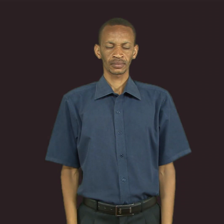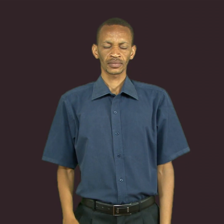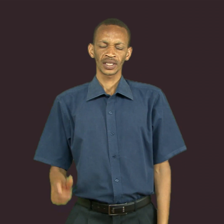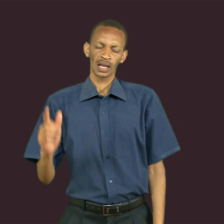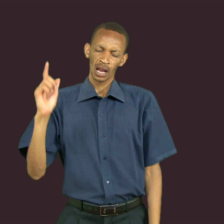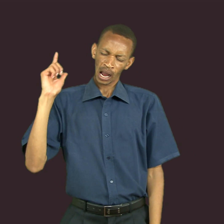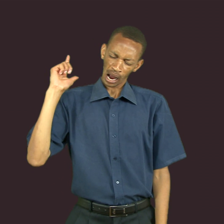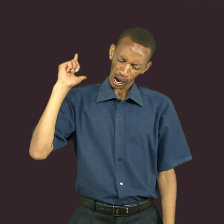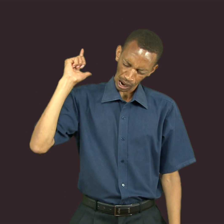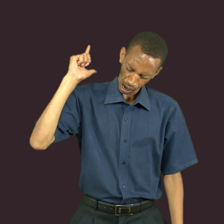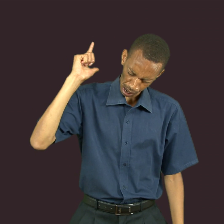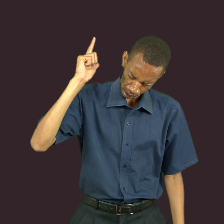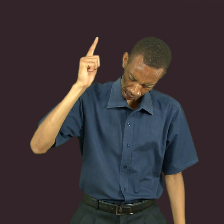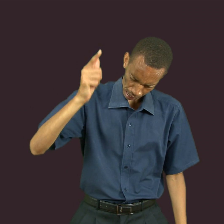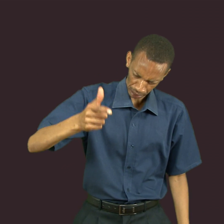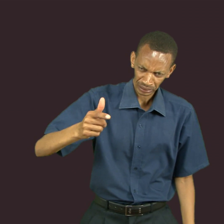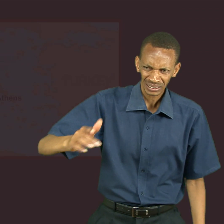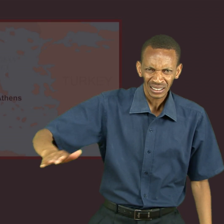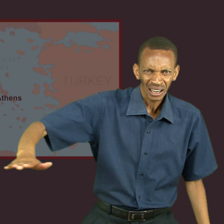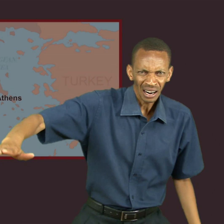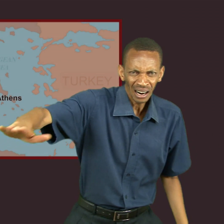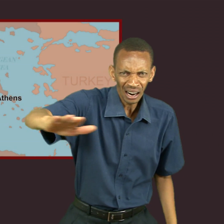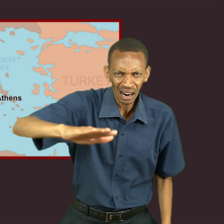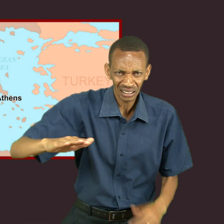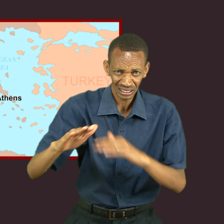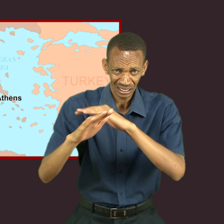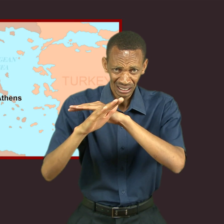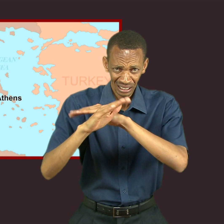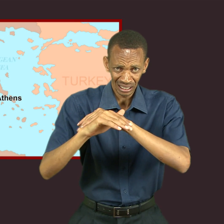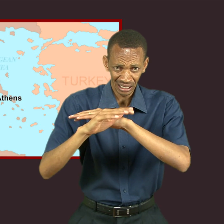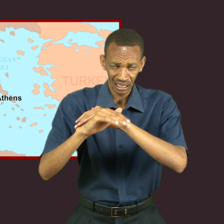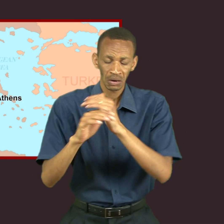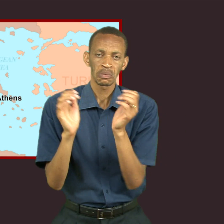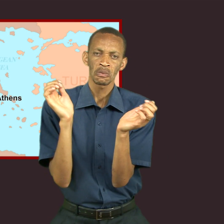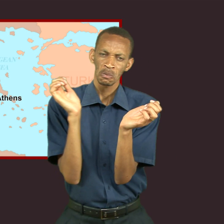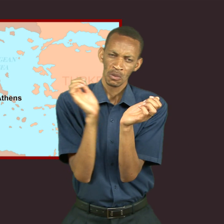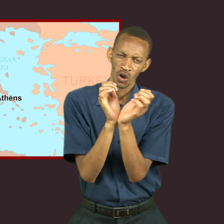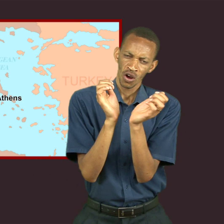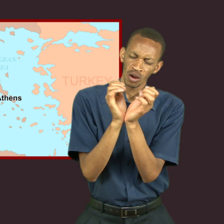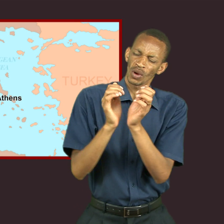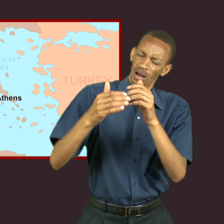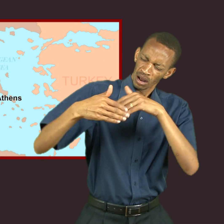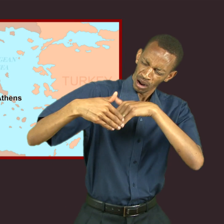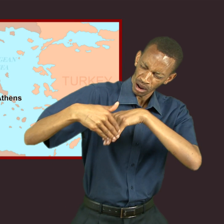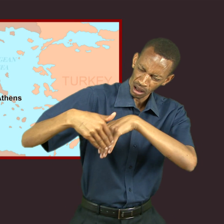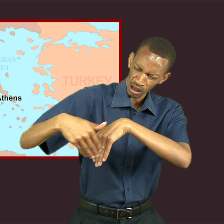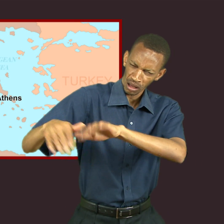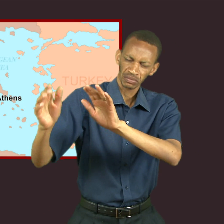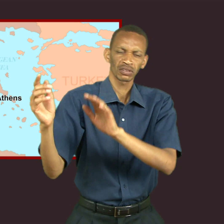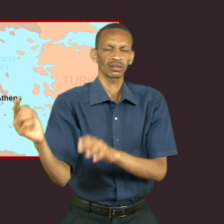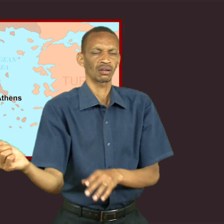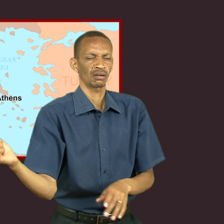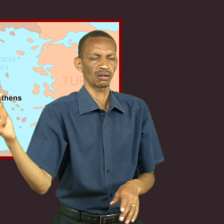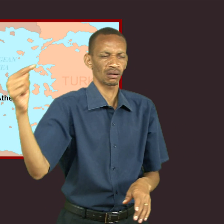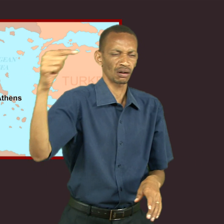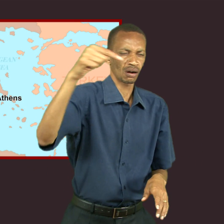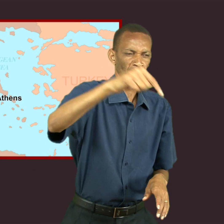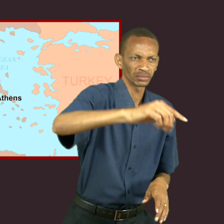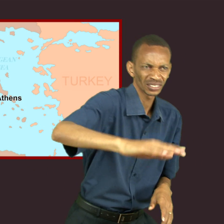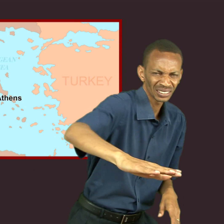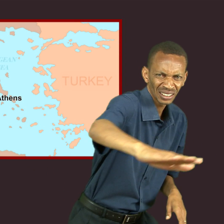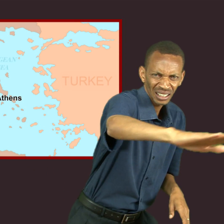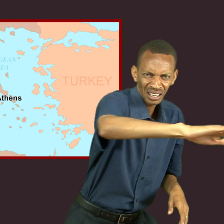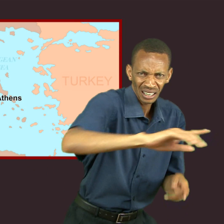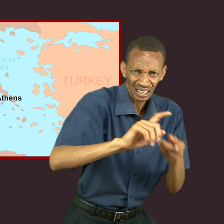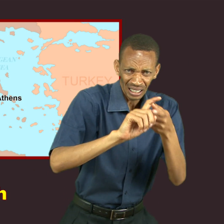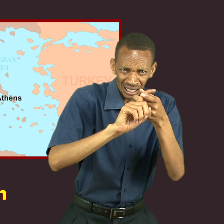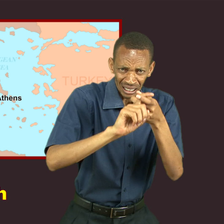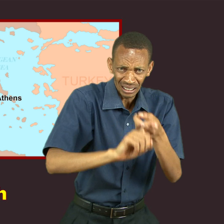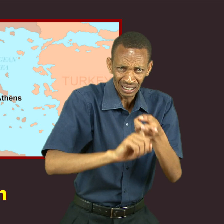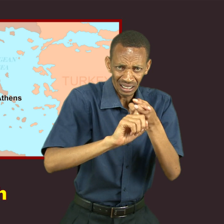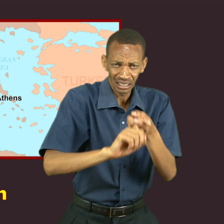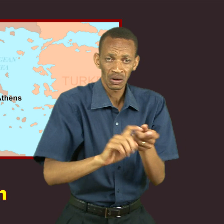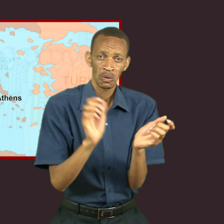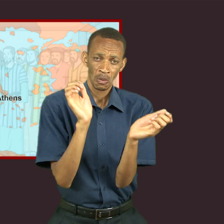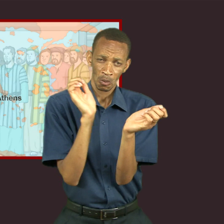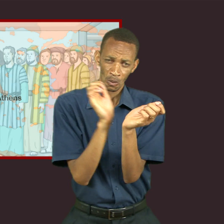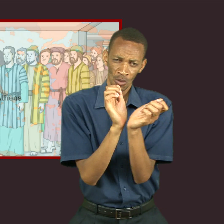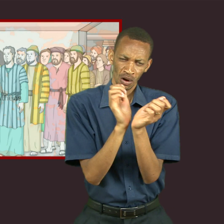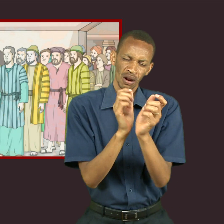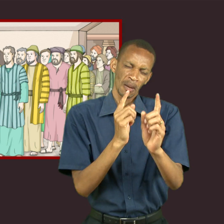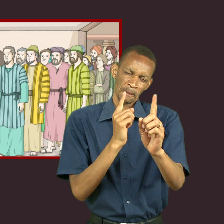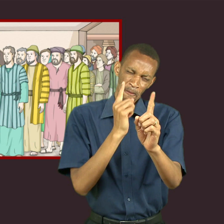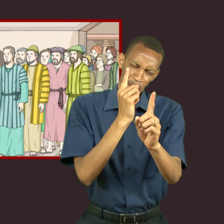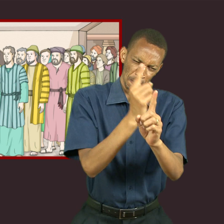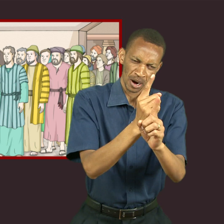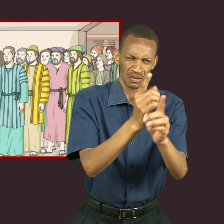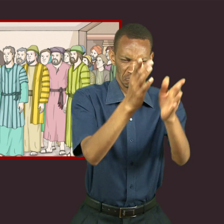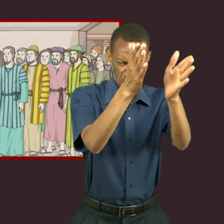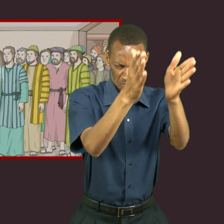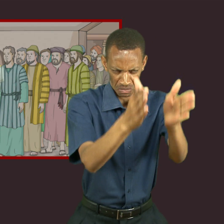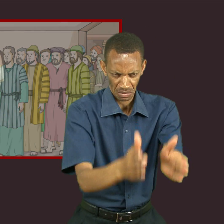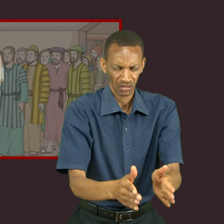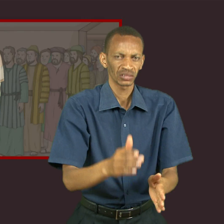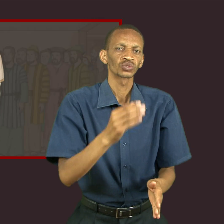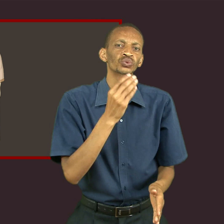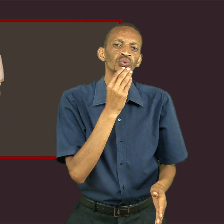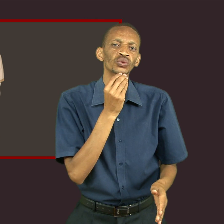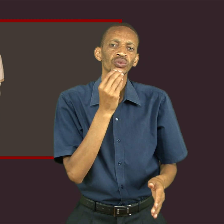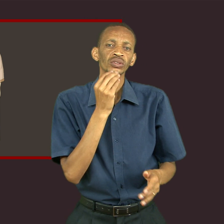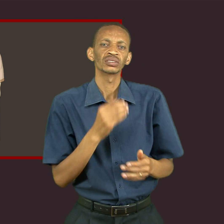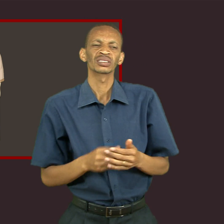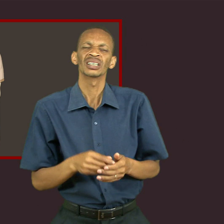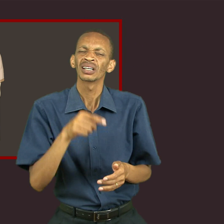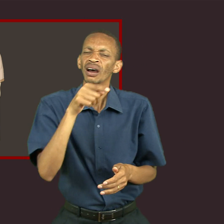After this, Paul left Athens and went to Corinth.